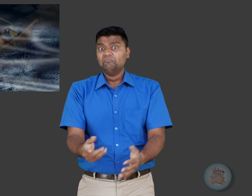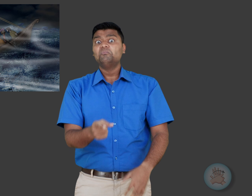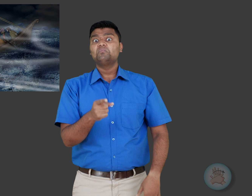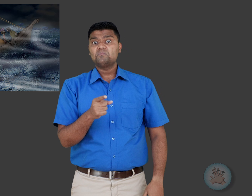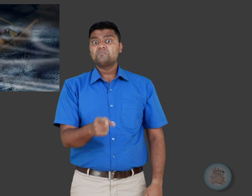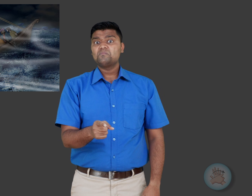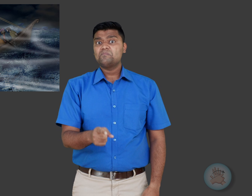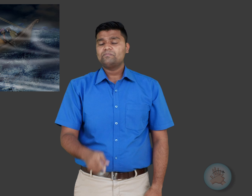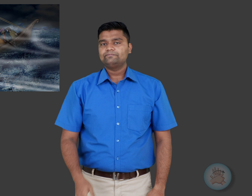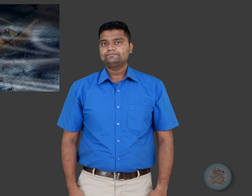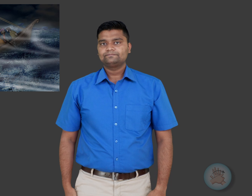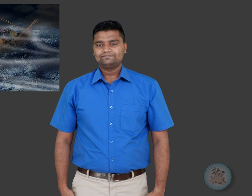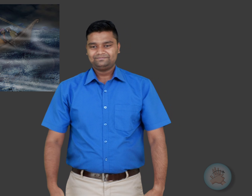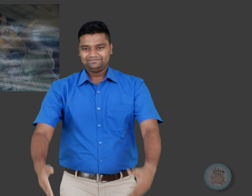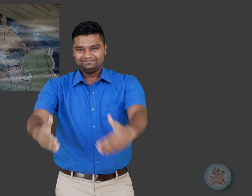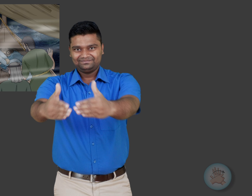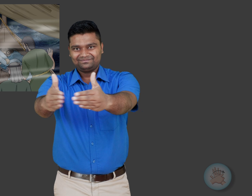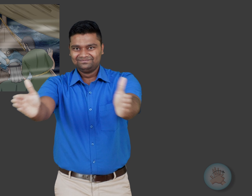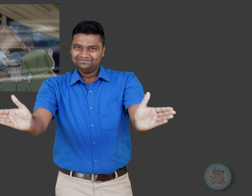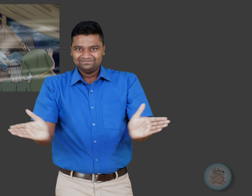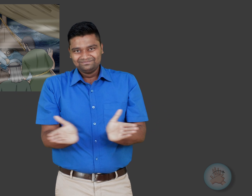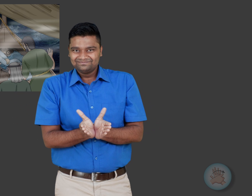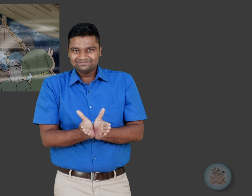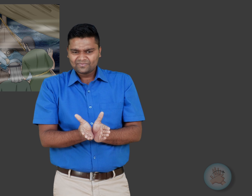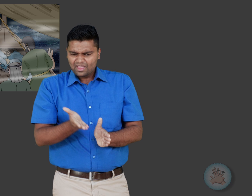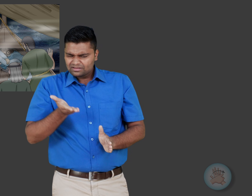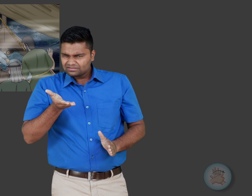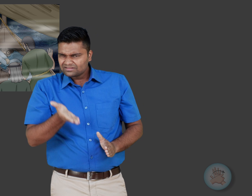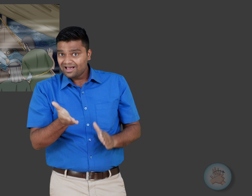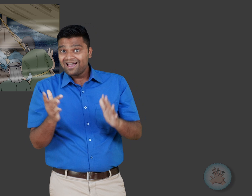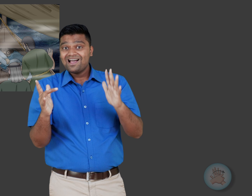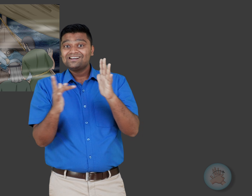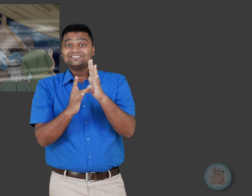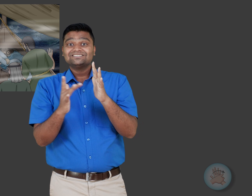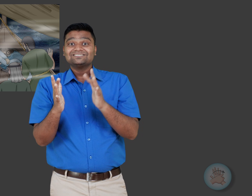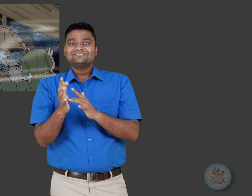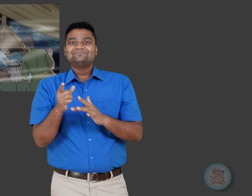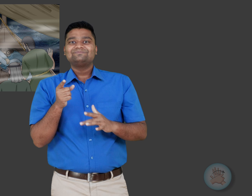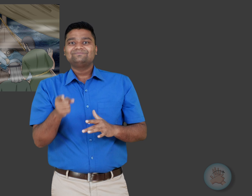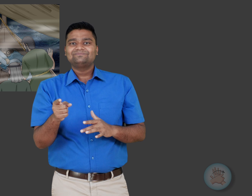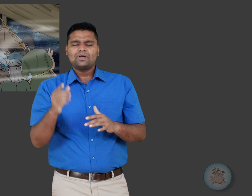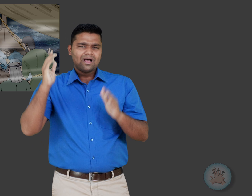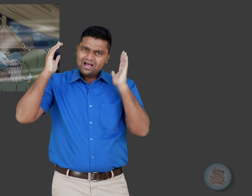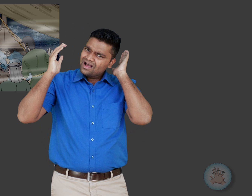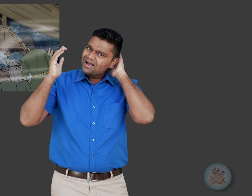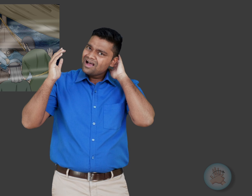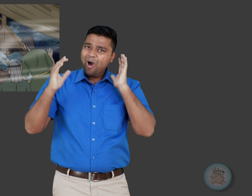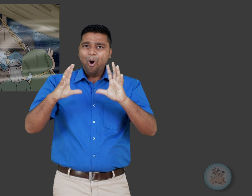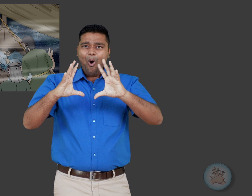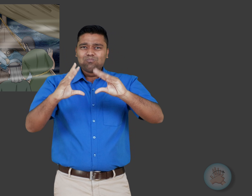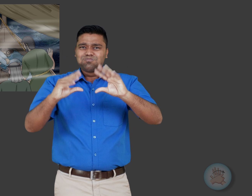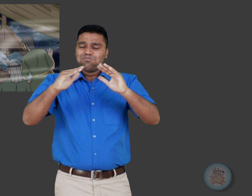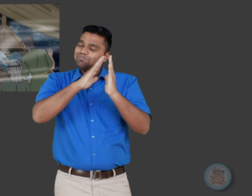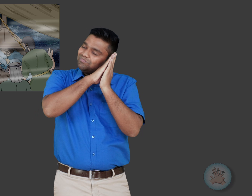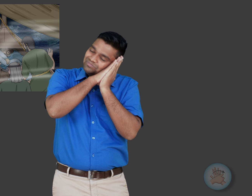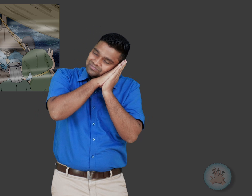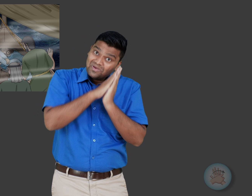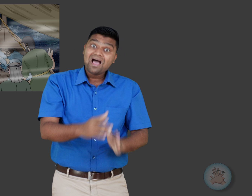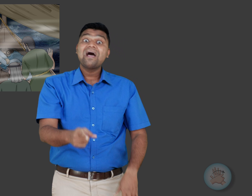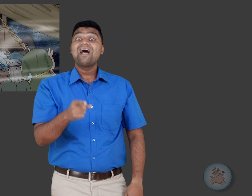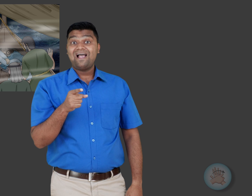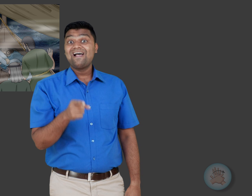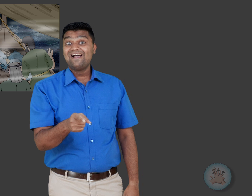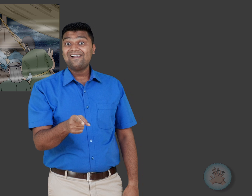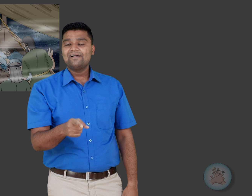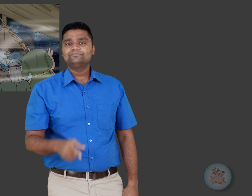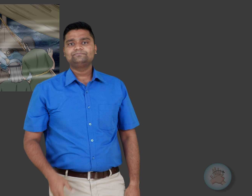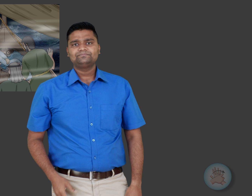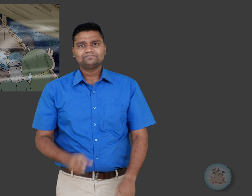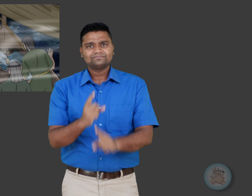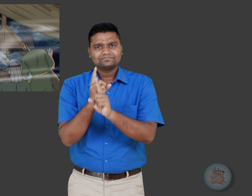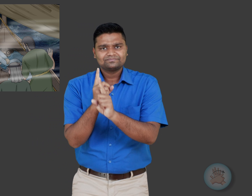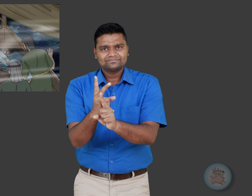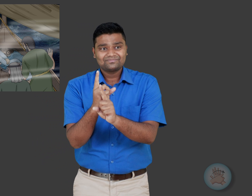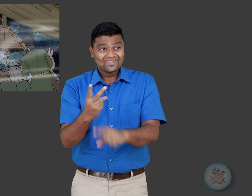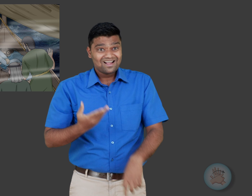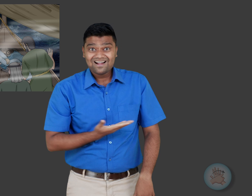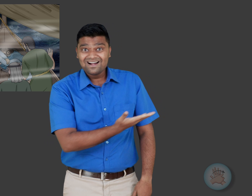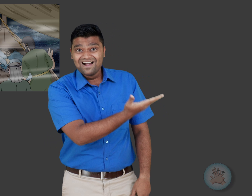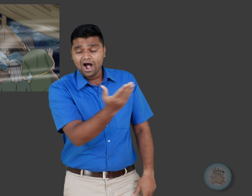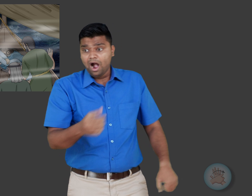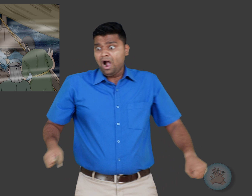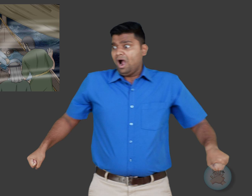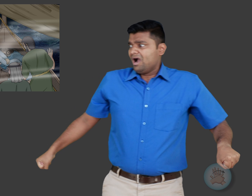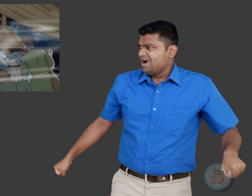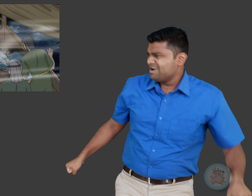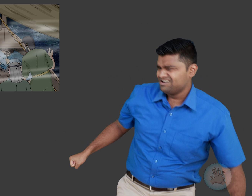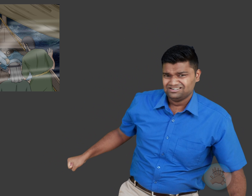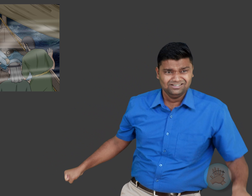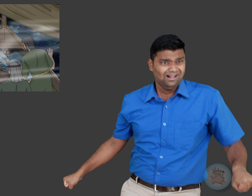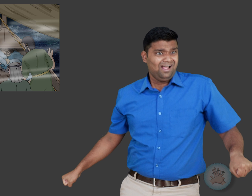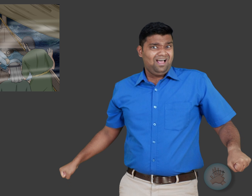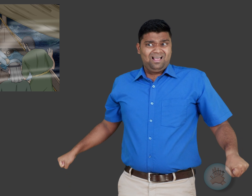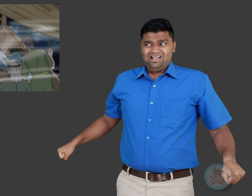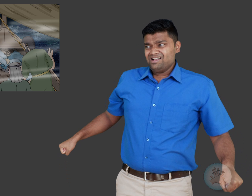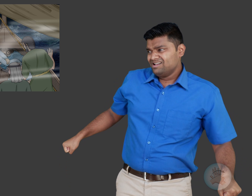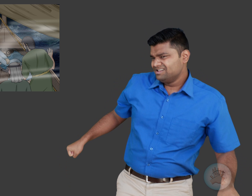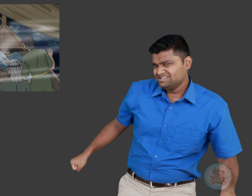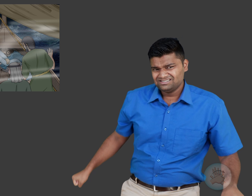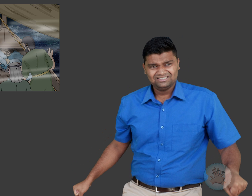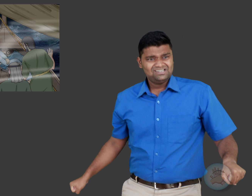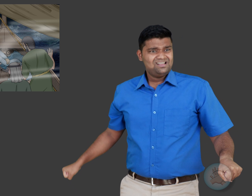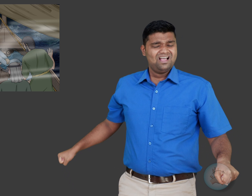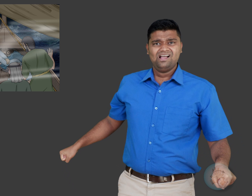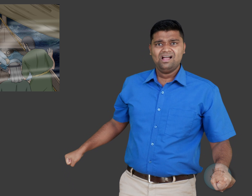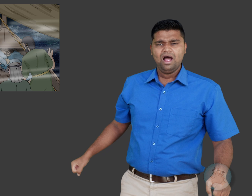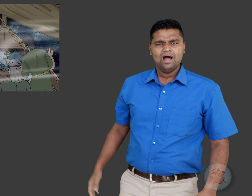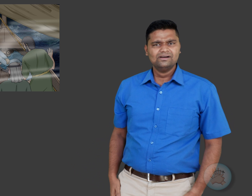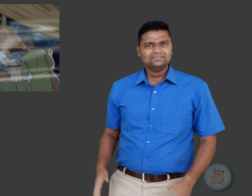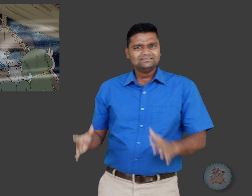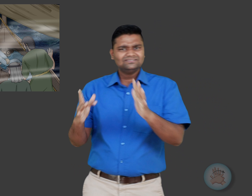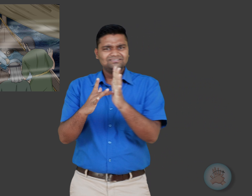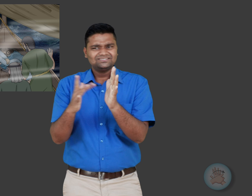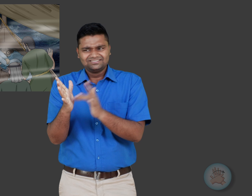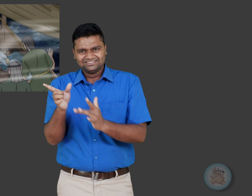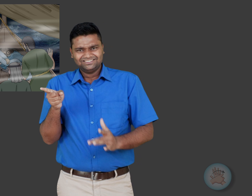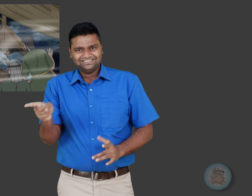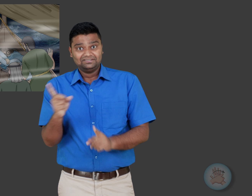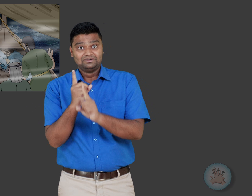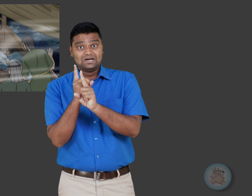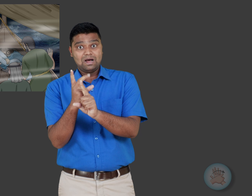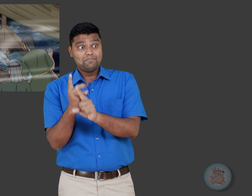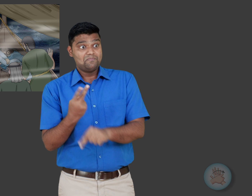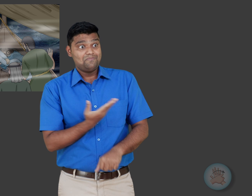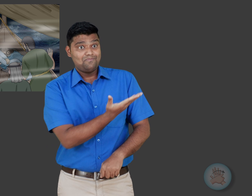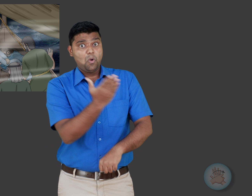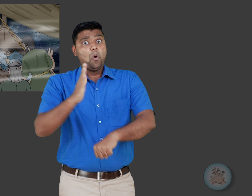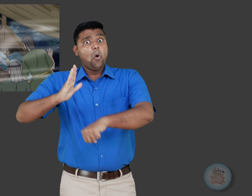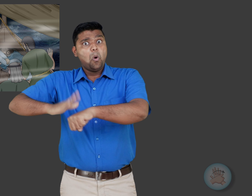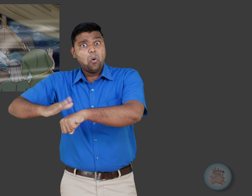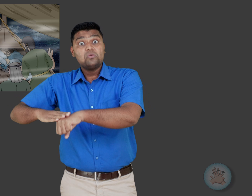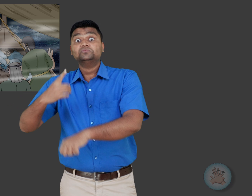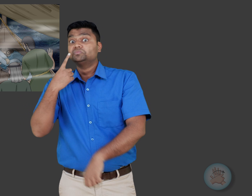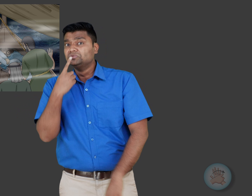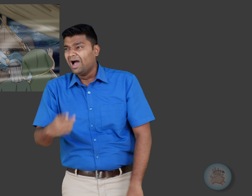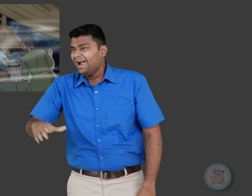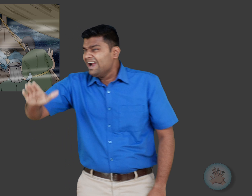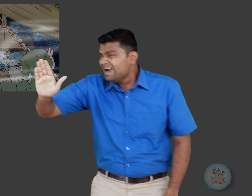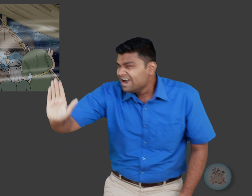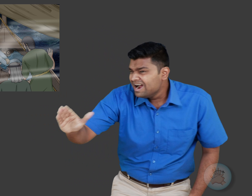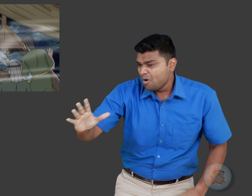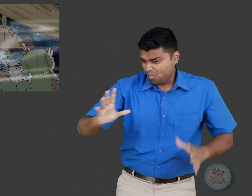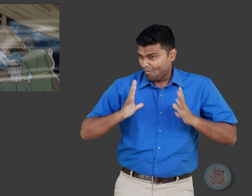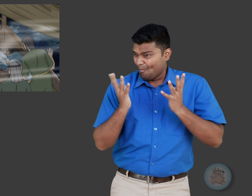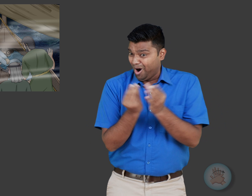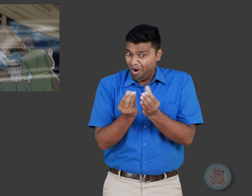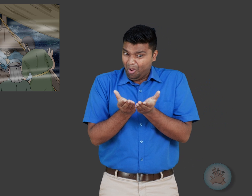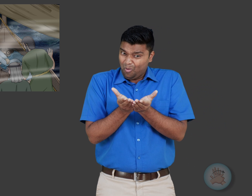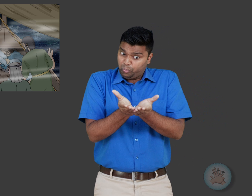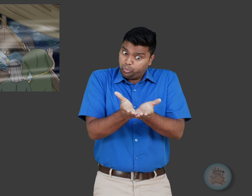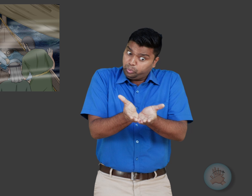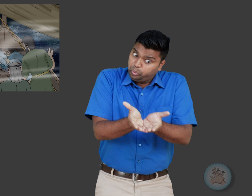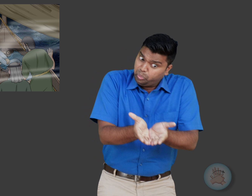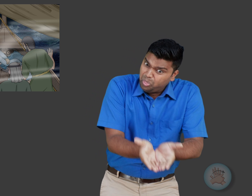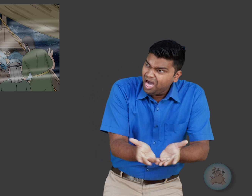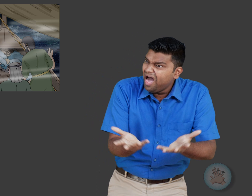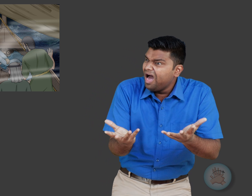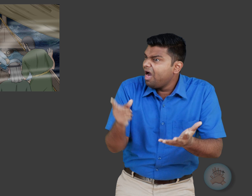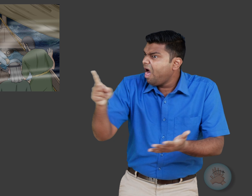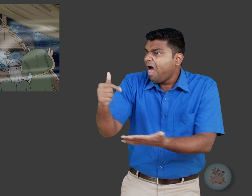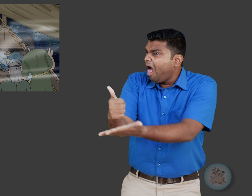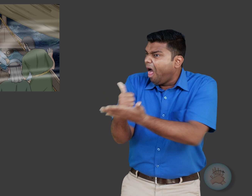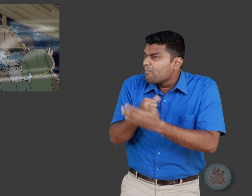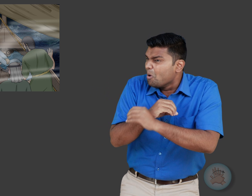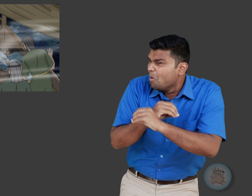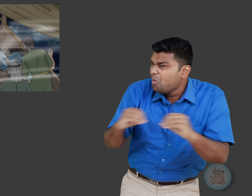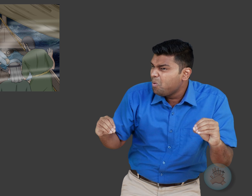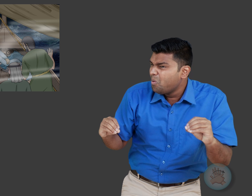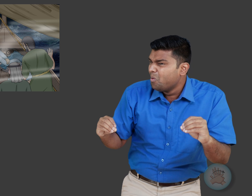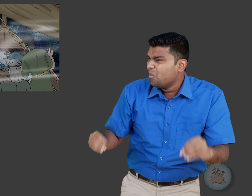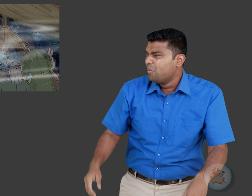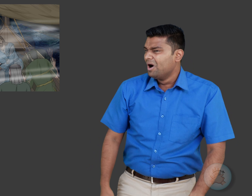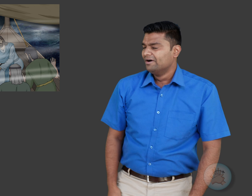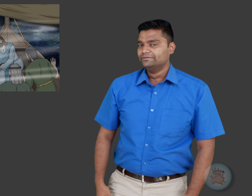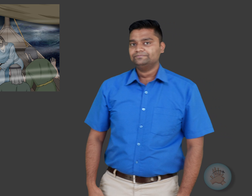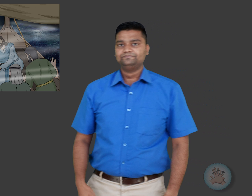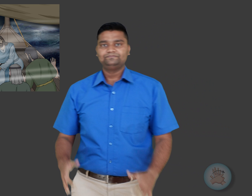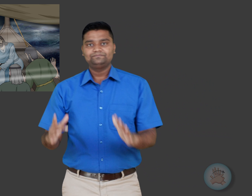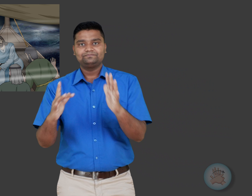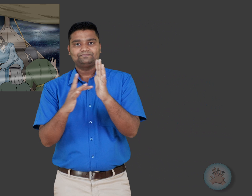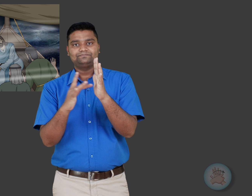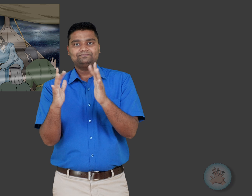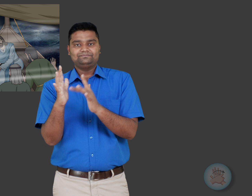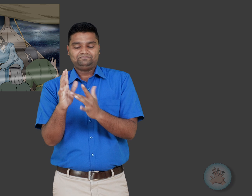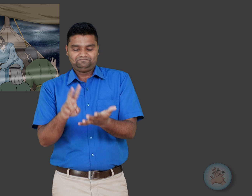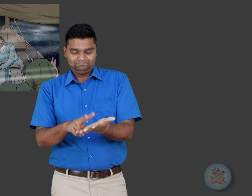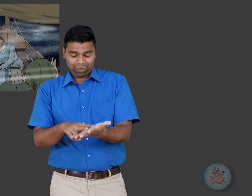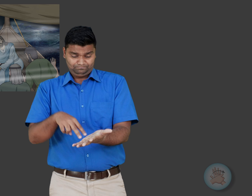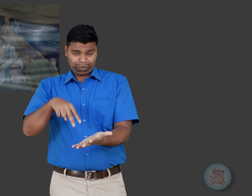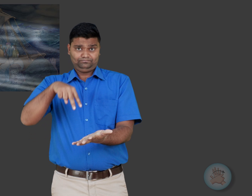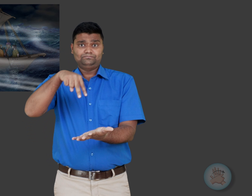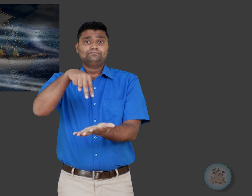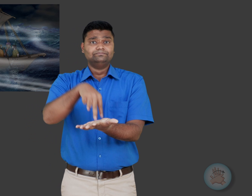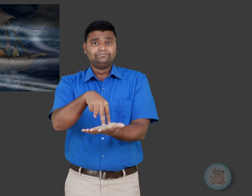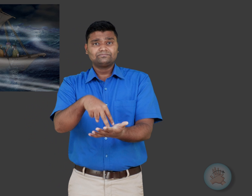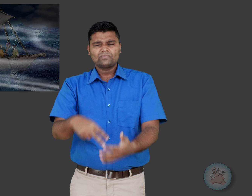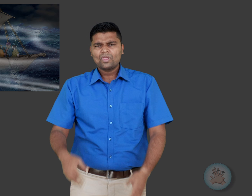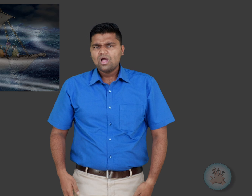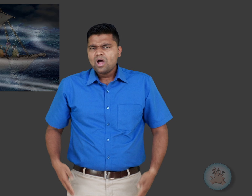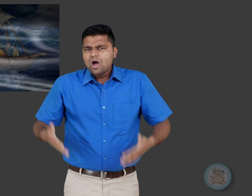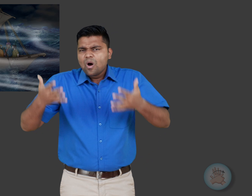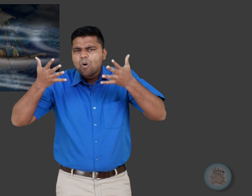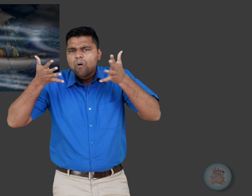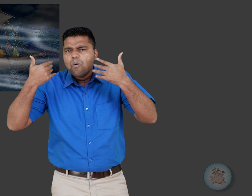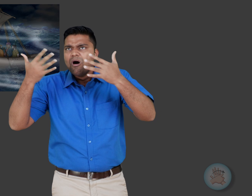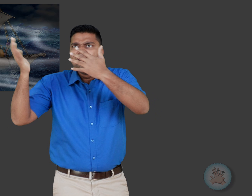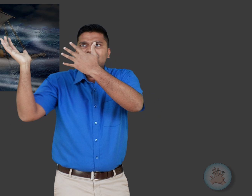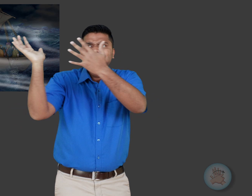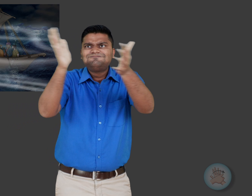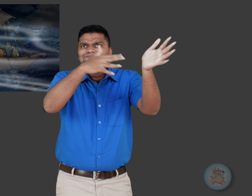But Jesus was in the stern, sleeping on the cushion. So they woke Him and said, “Teacher, don’t You care that we are perishing?”